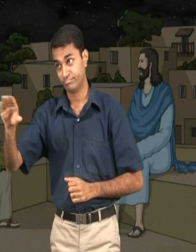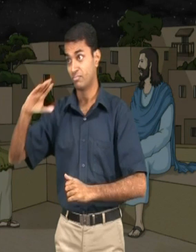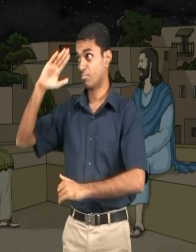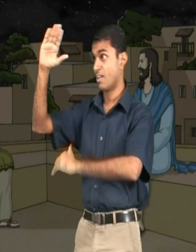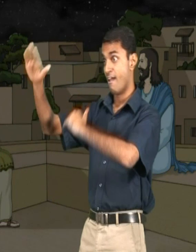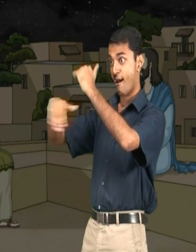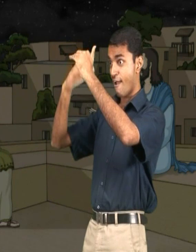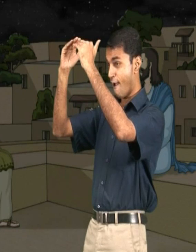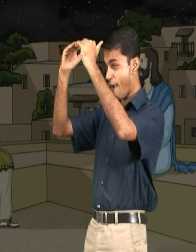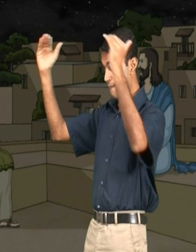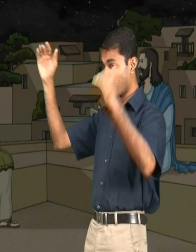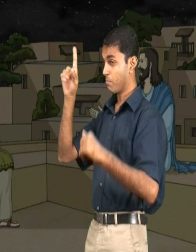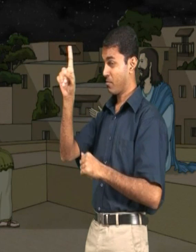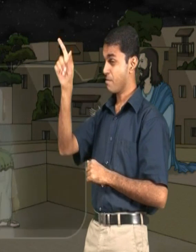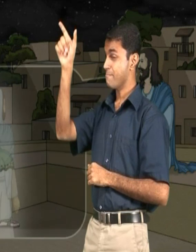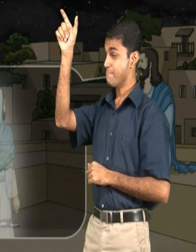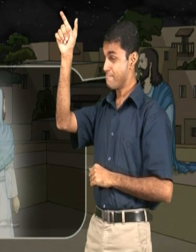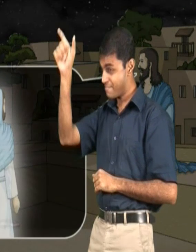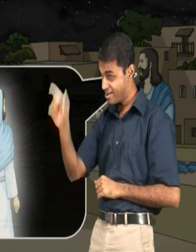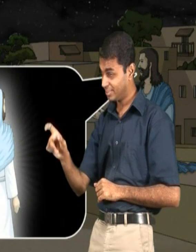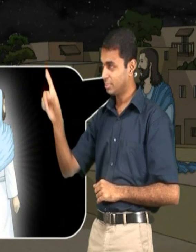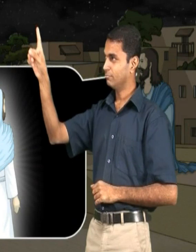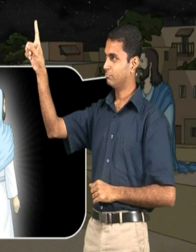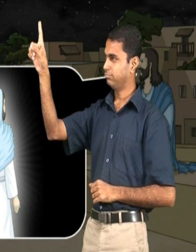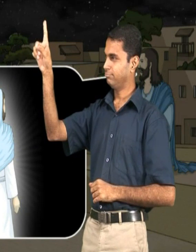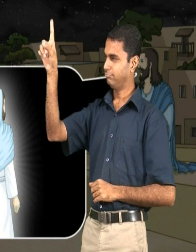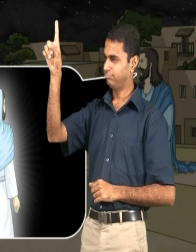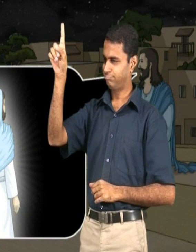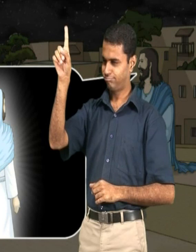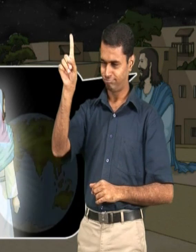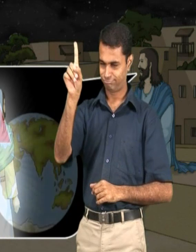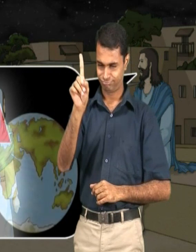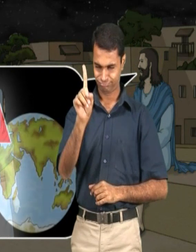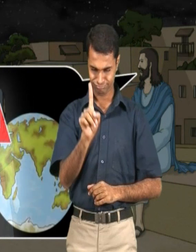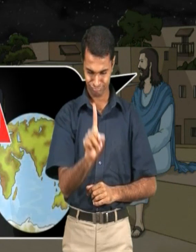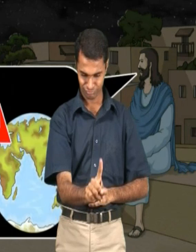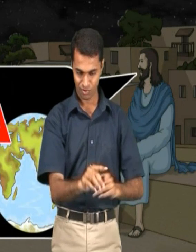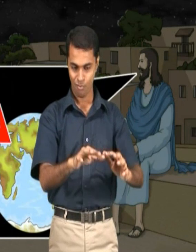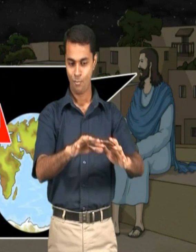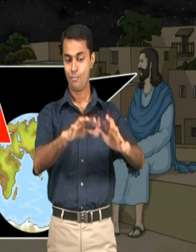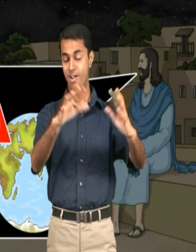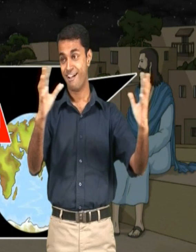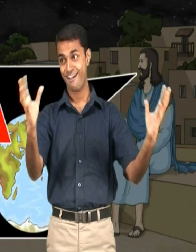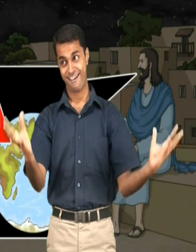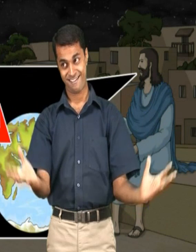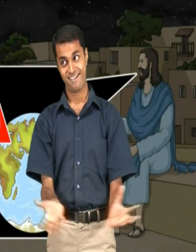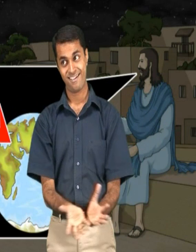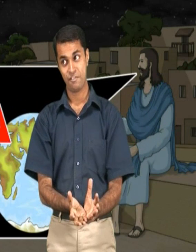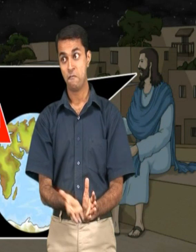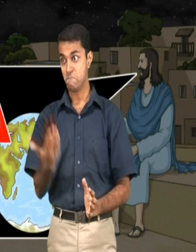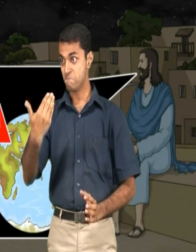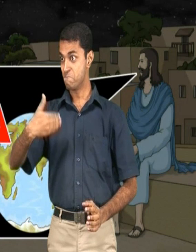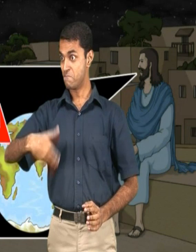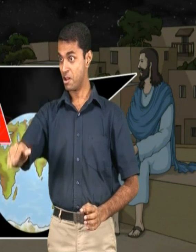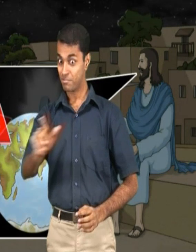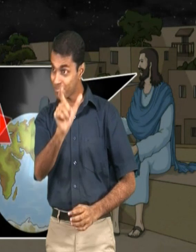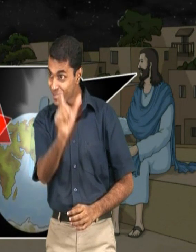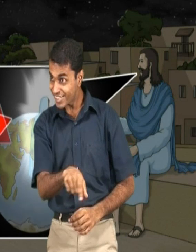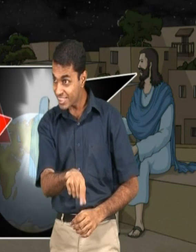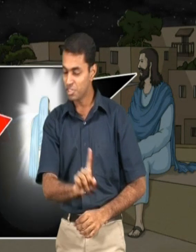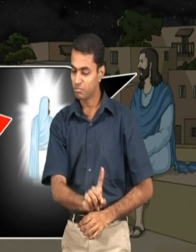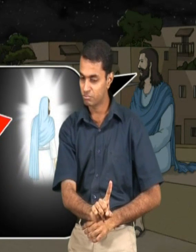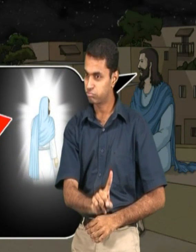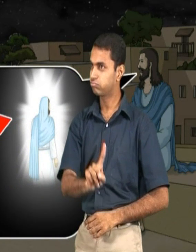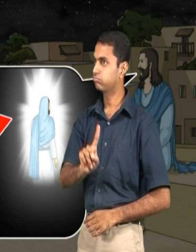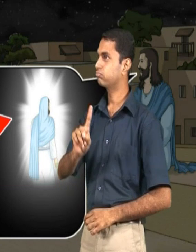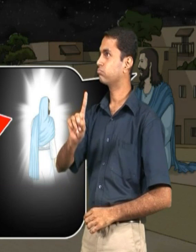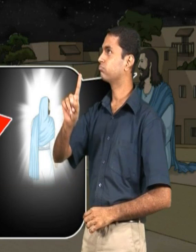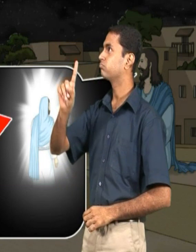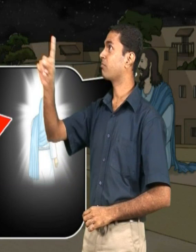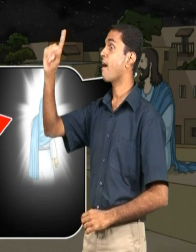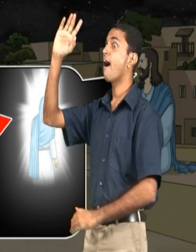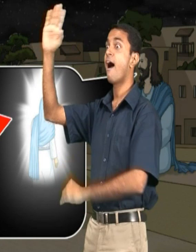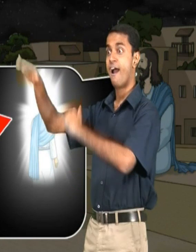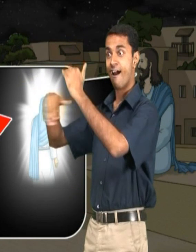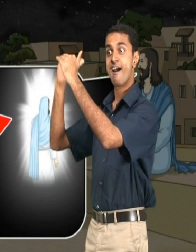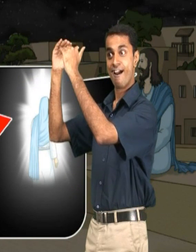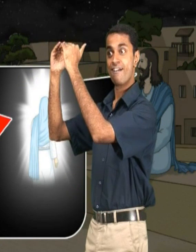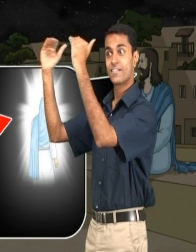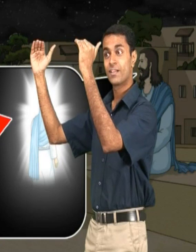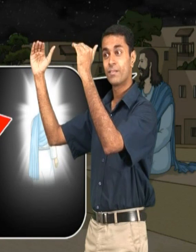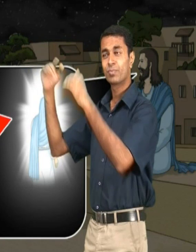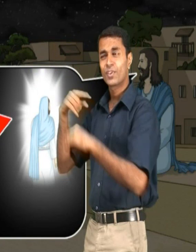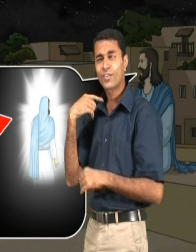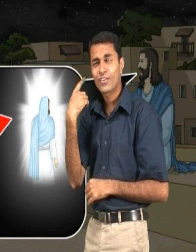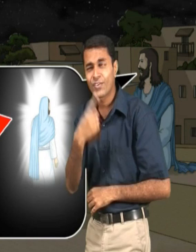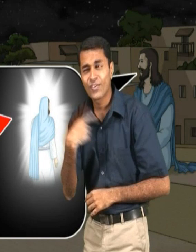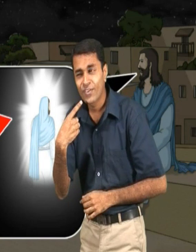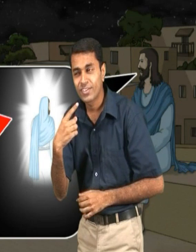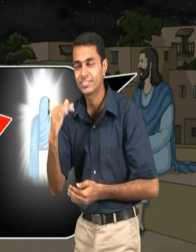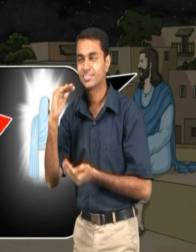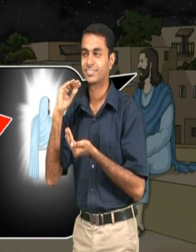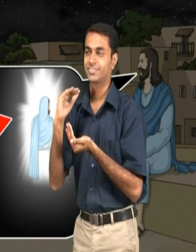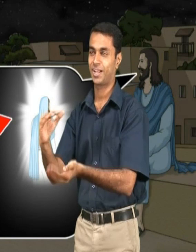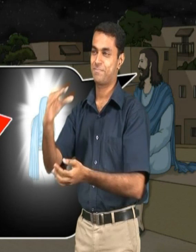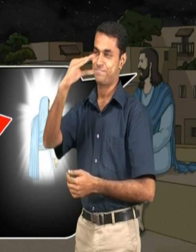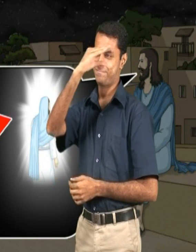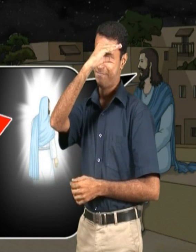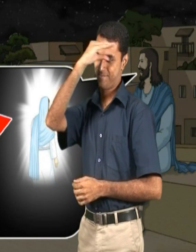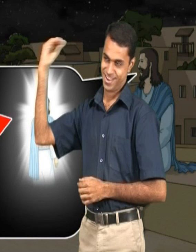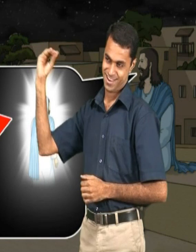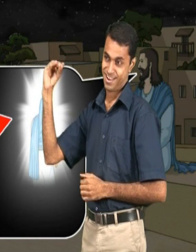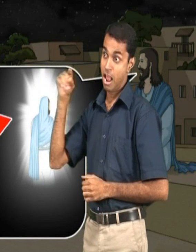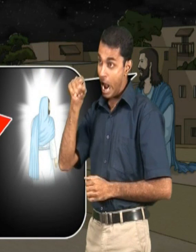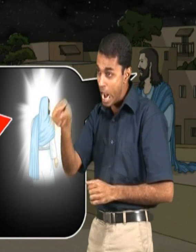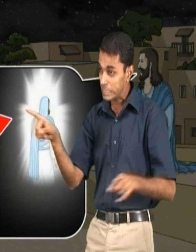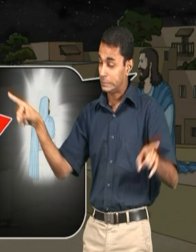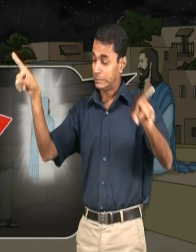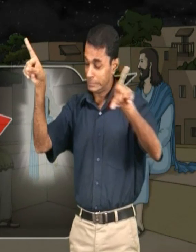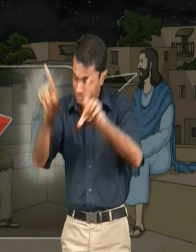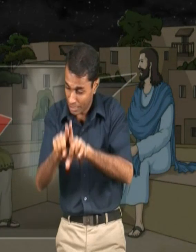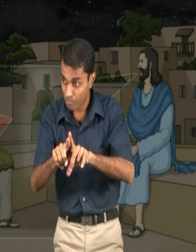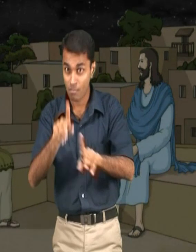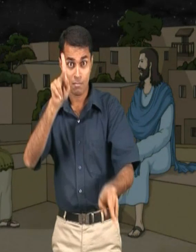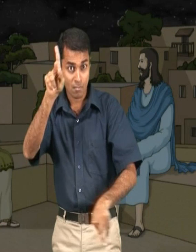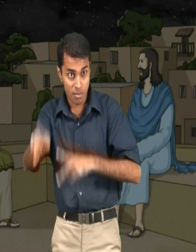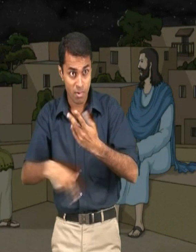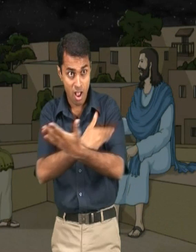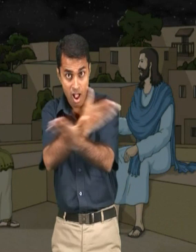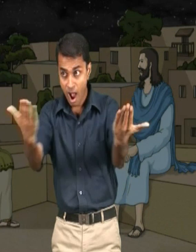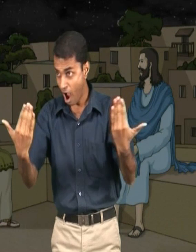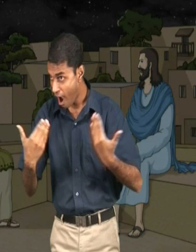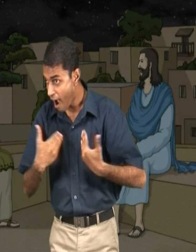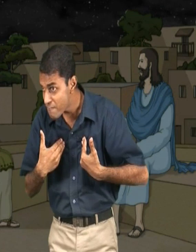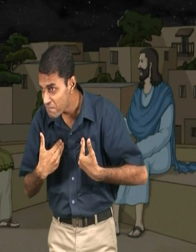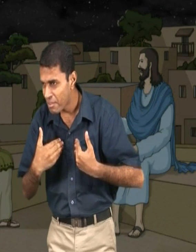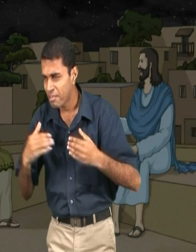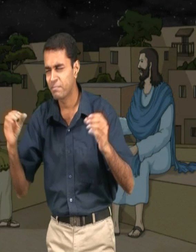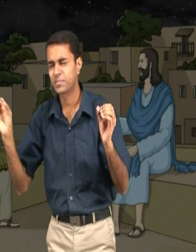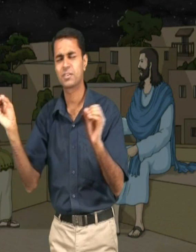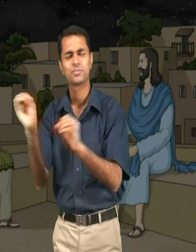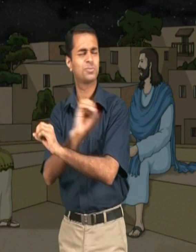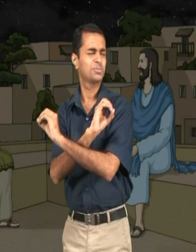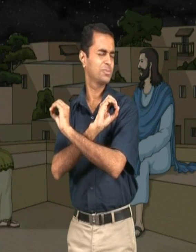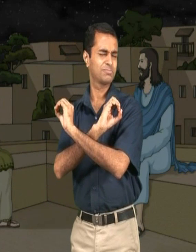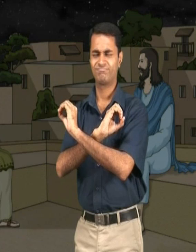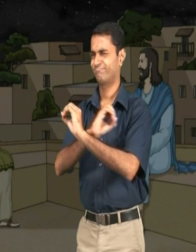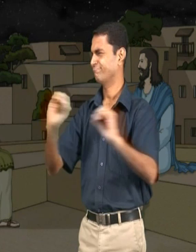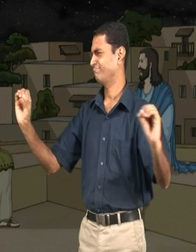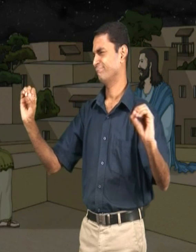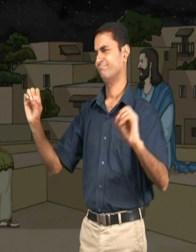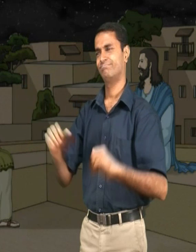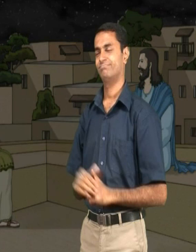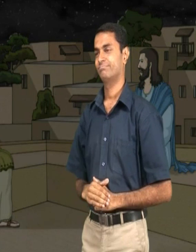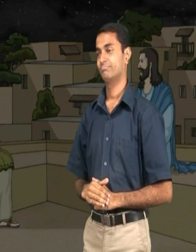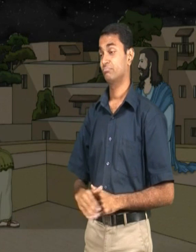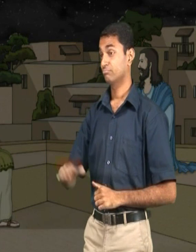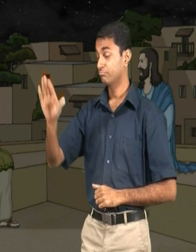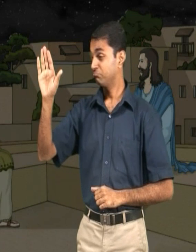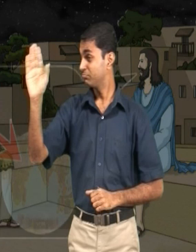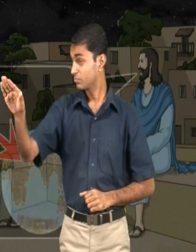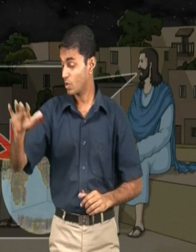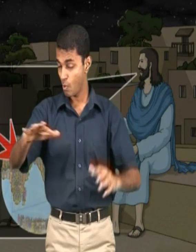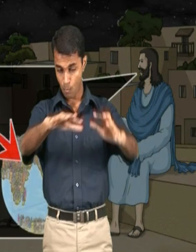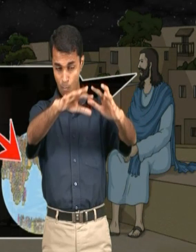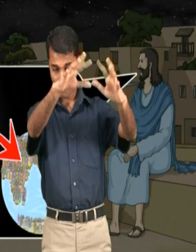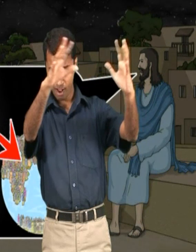No one has ascended into heaven except the One who descended from heaven—the Son of Man. Just as Moses lifted up the snake in the wilderness, so the Son of Man must be lifted up, that everyone who believes in Him may have eternal life.